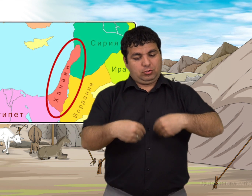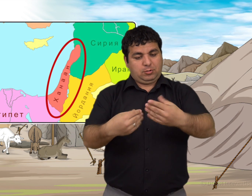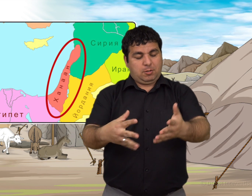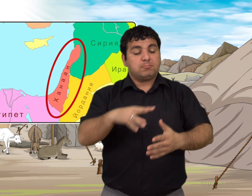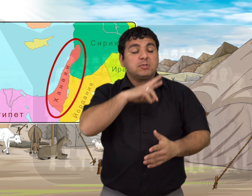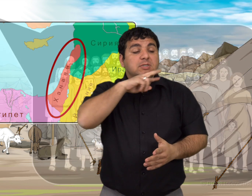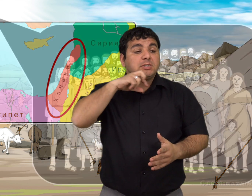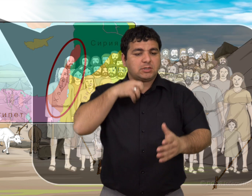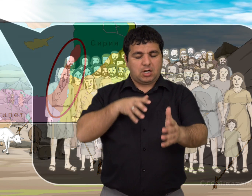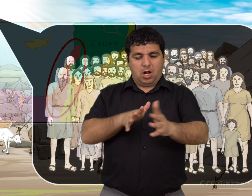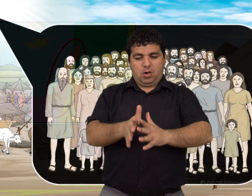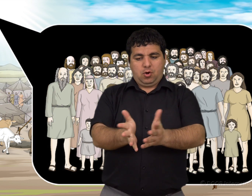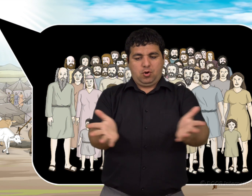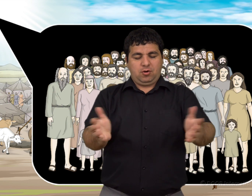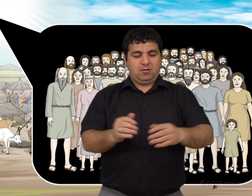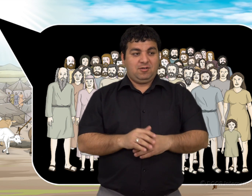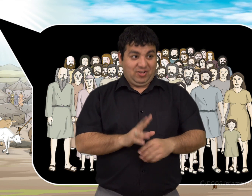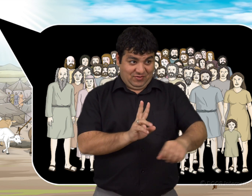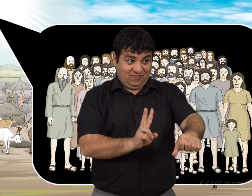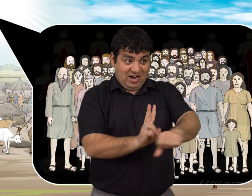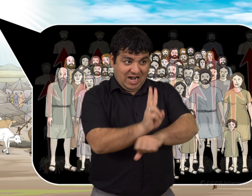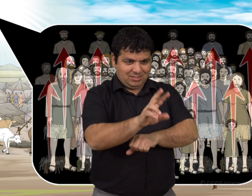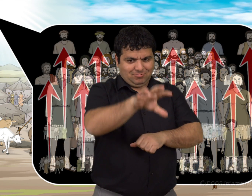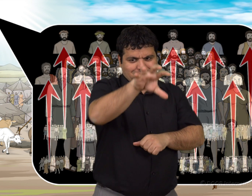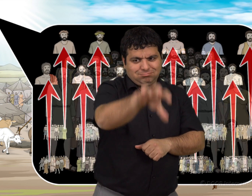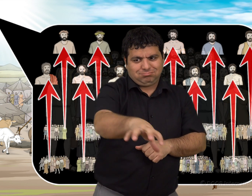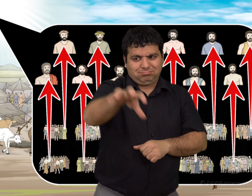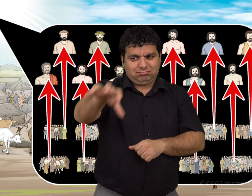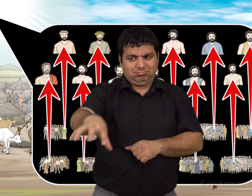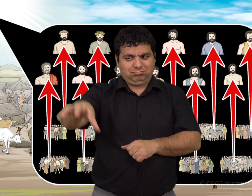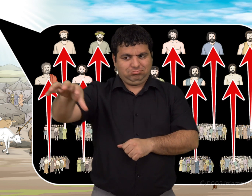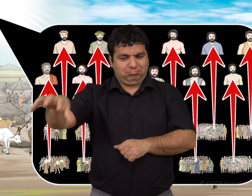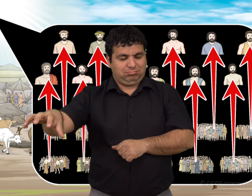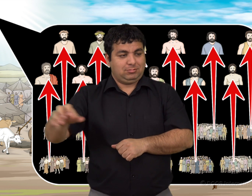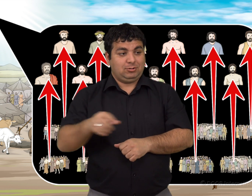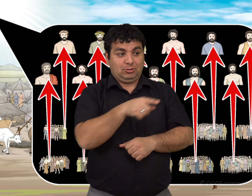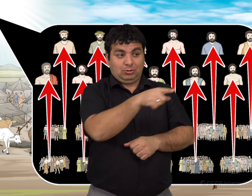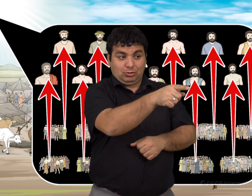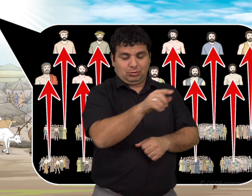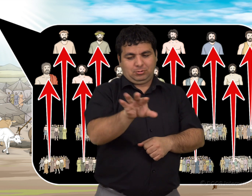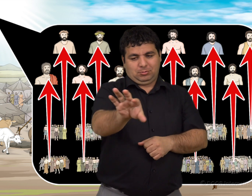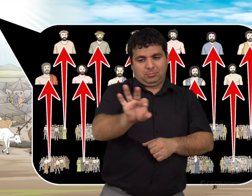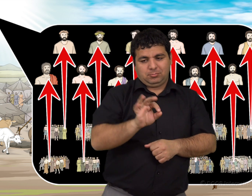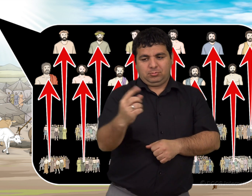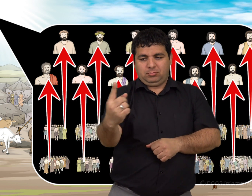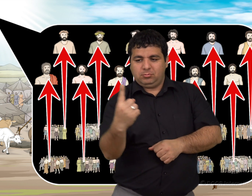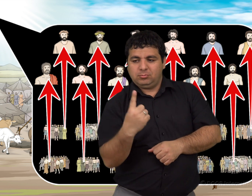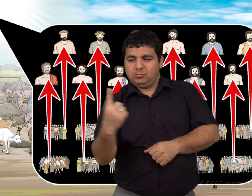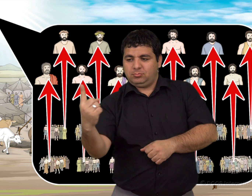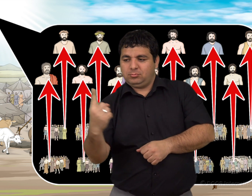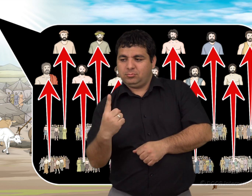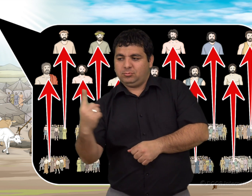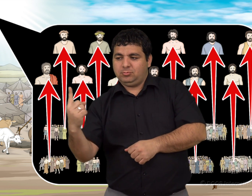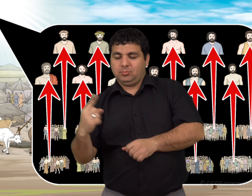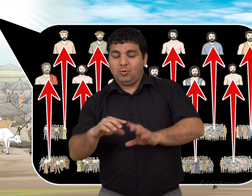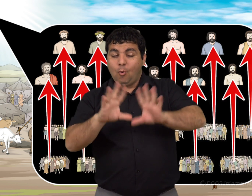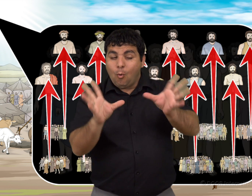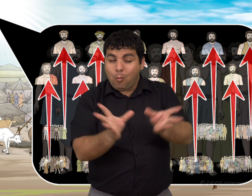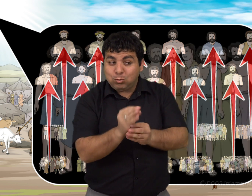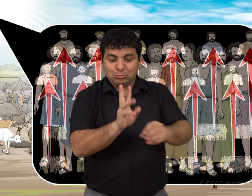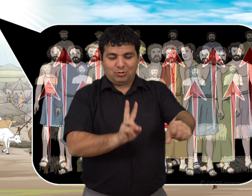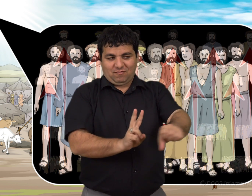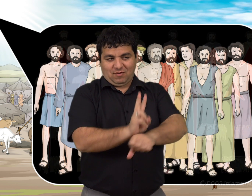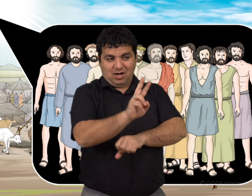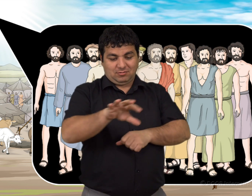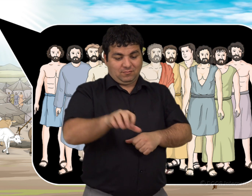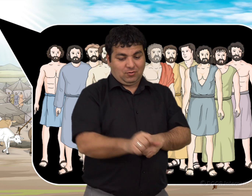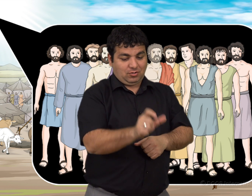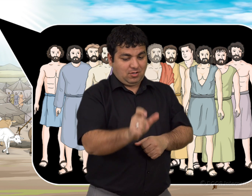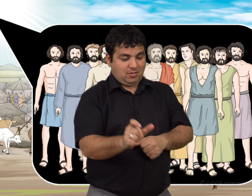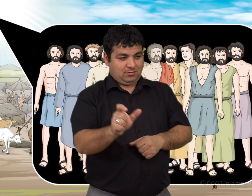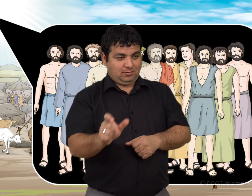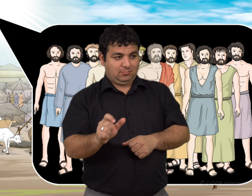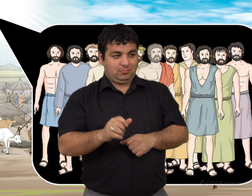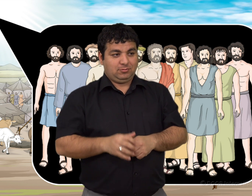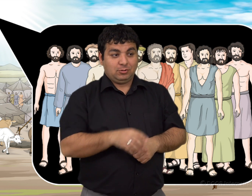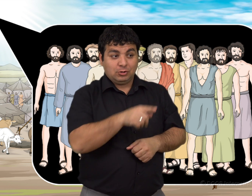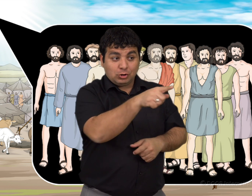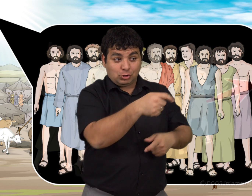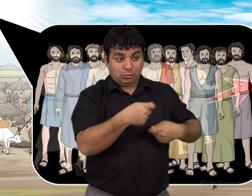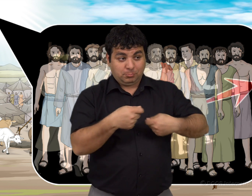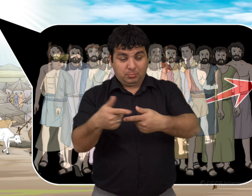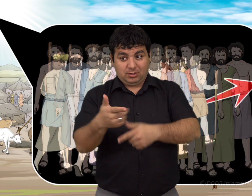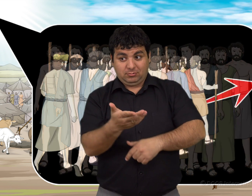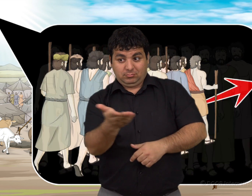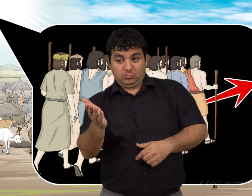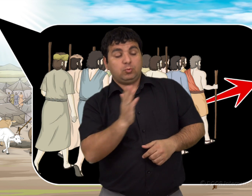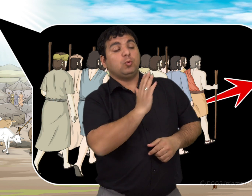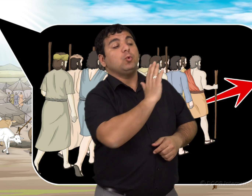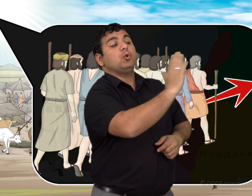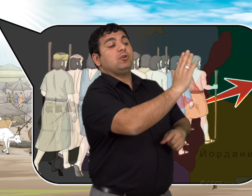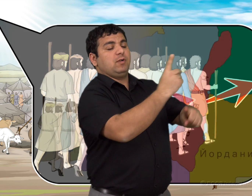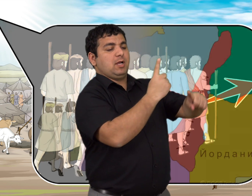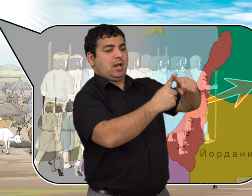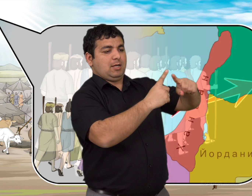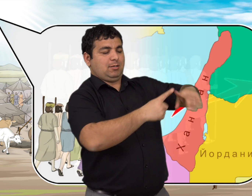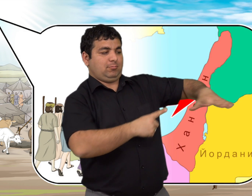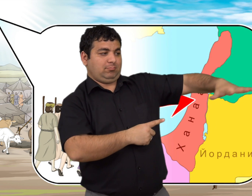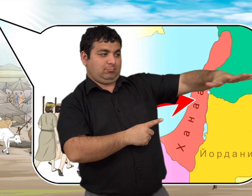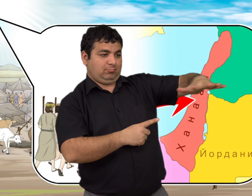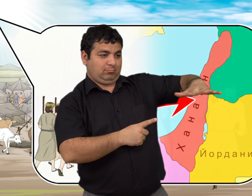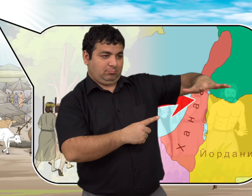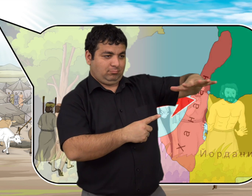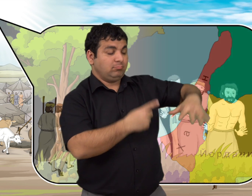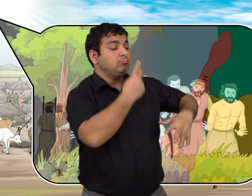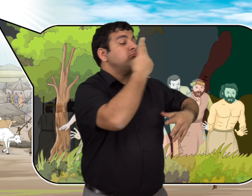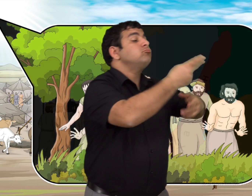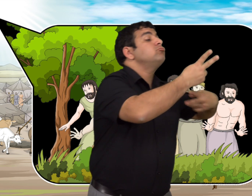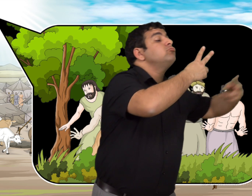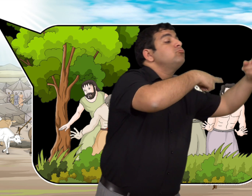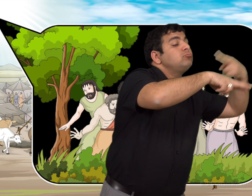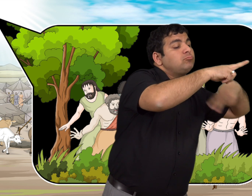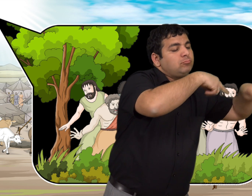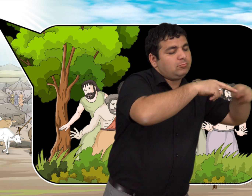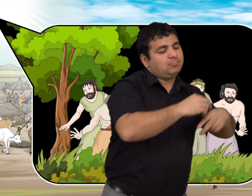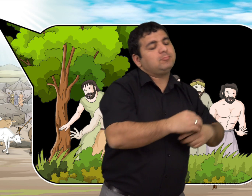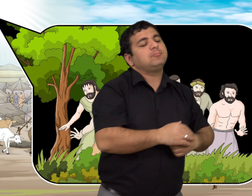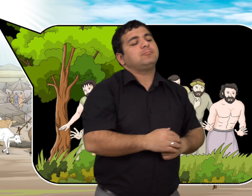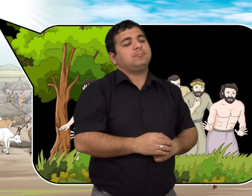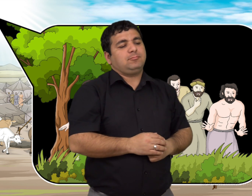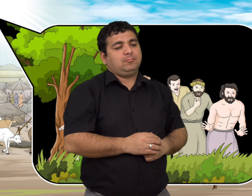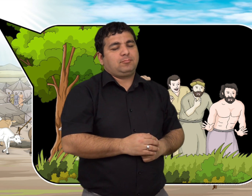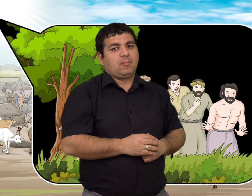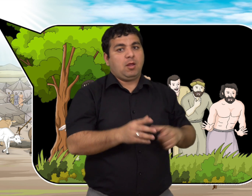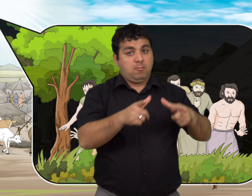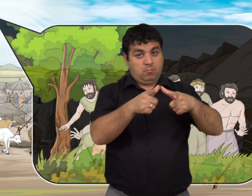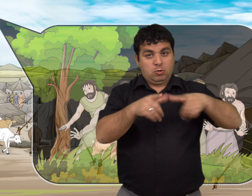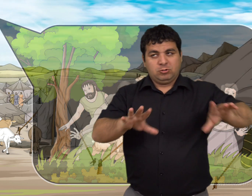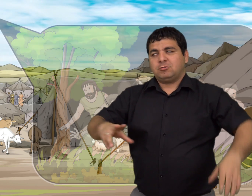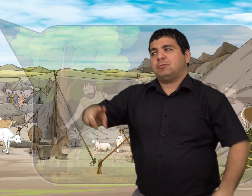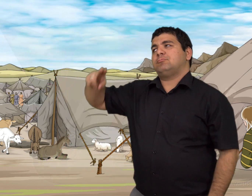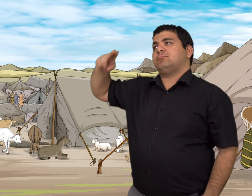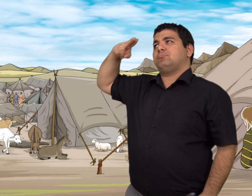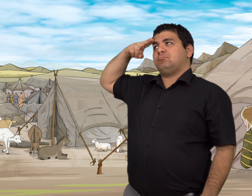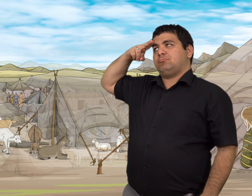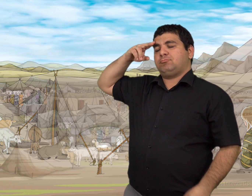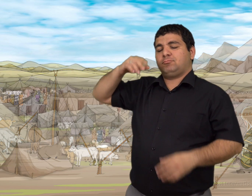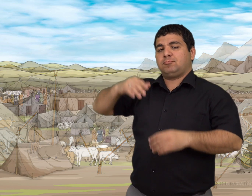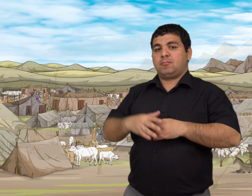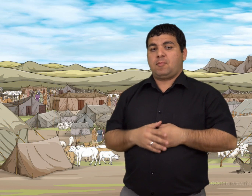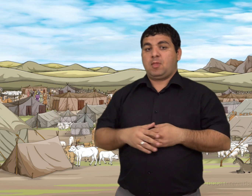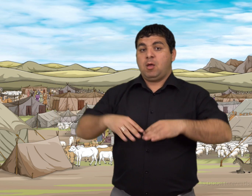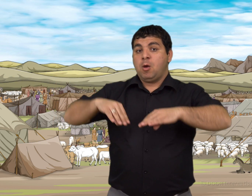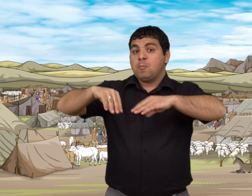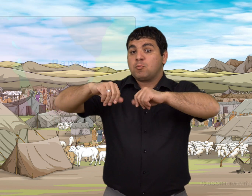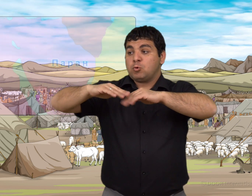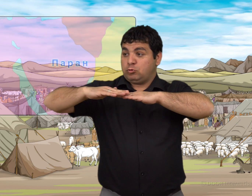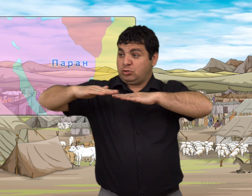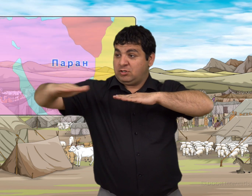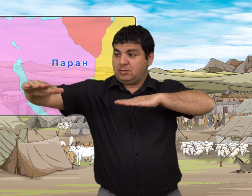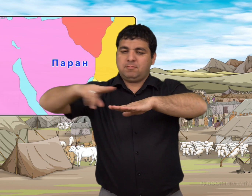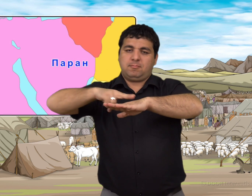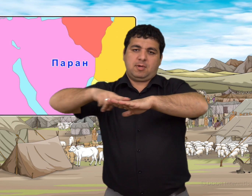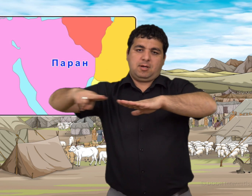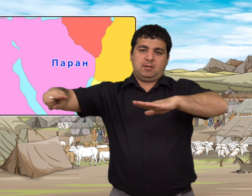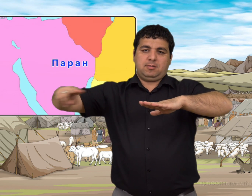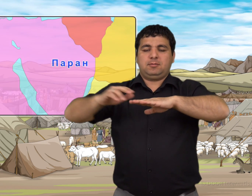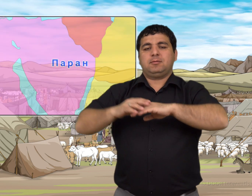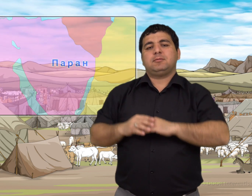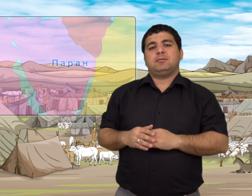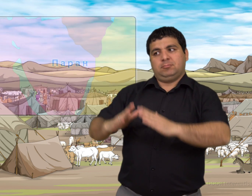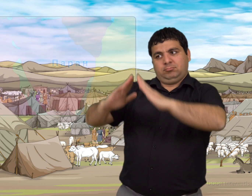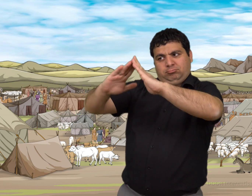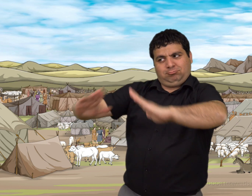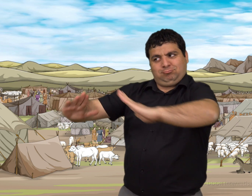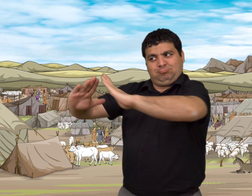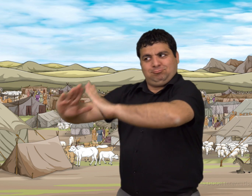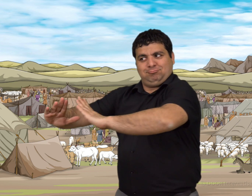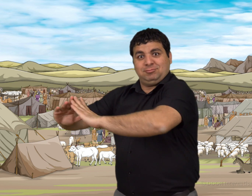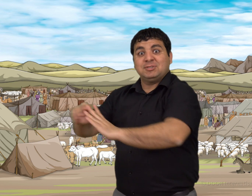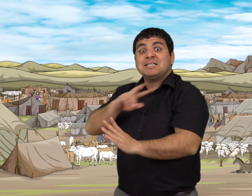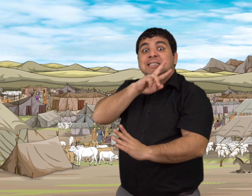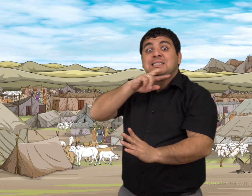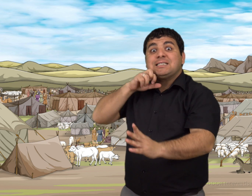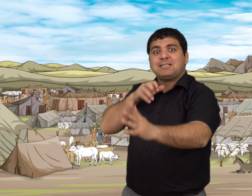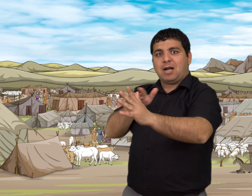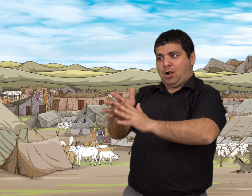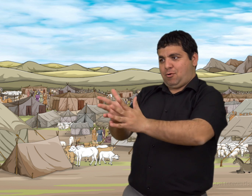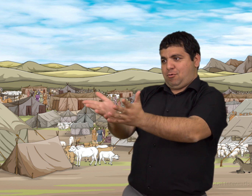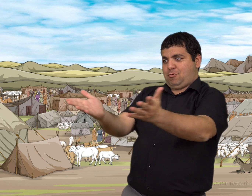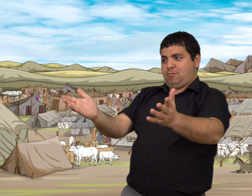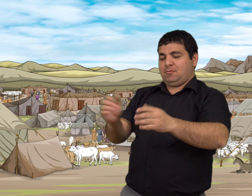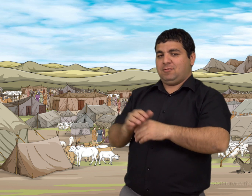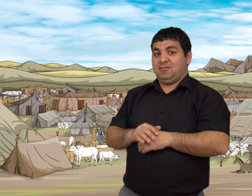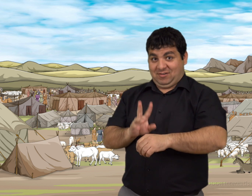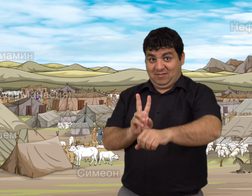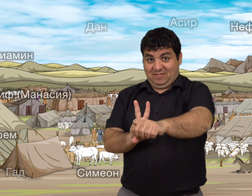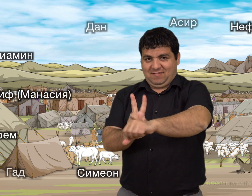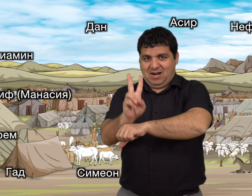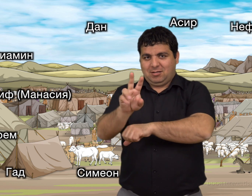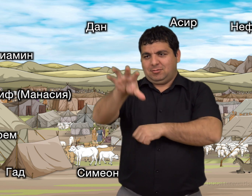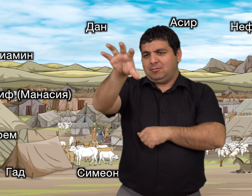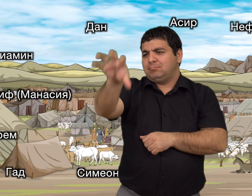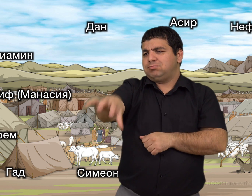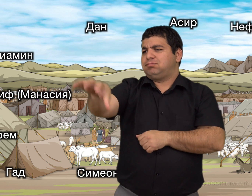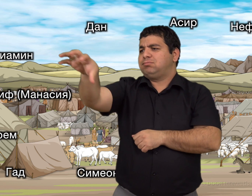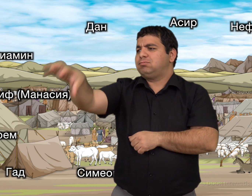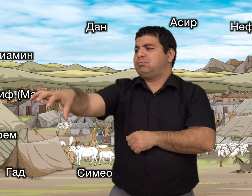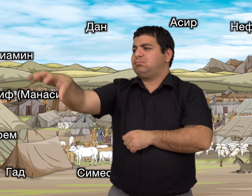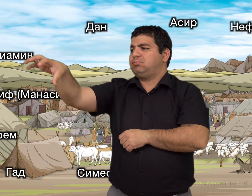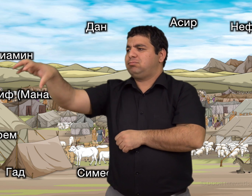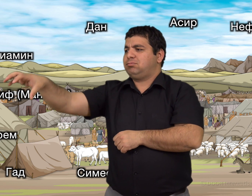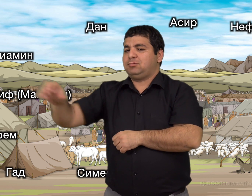From each of their fathers’ tribes send one man who is a leader among them.” So at the consent of the LORD, Moses sent them out from the Wilderness of Paran.